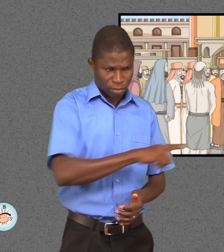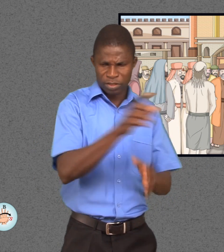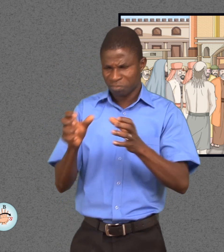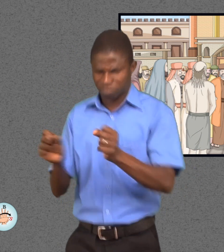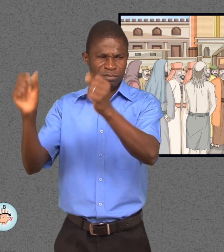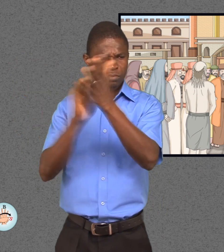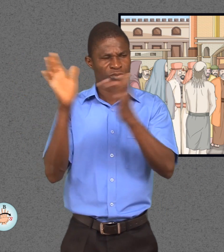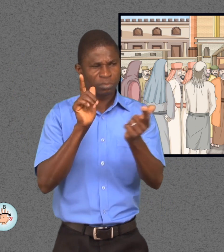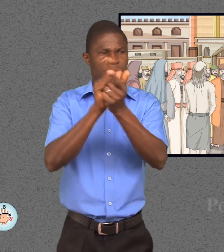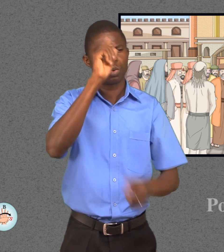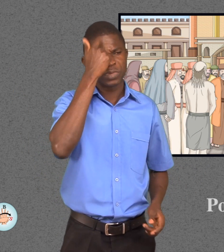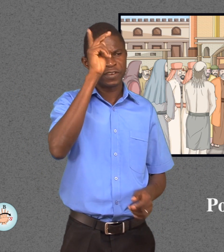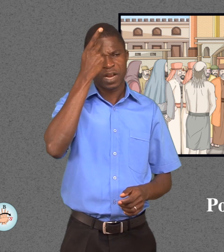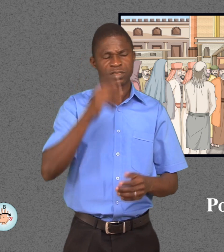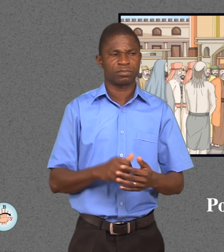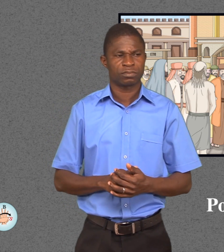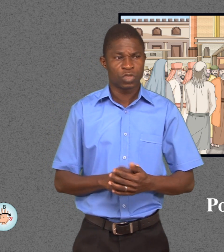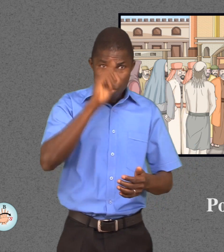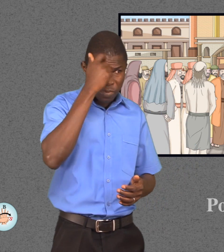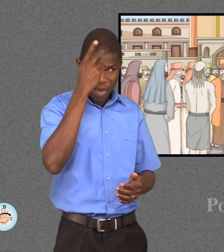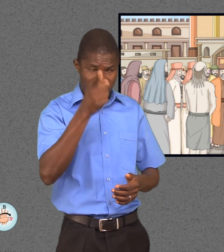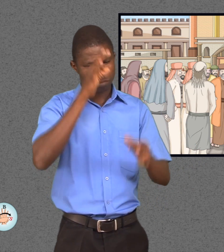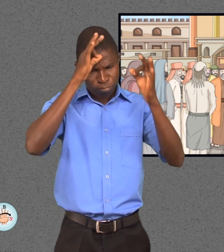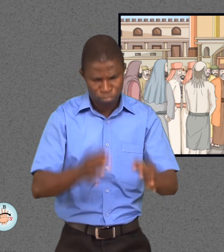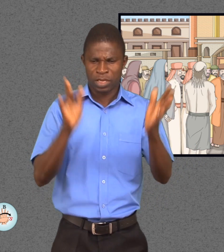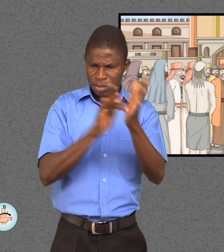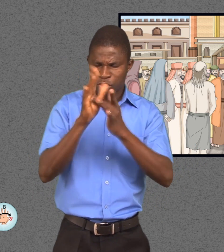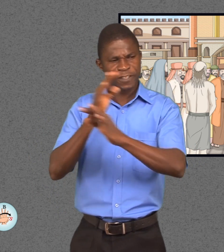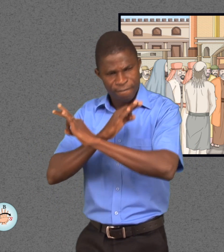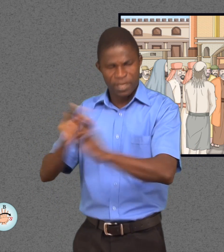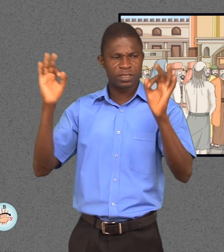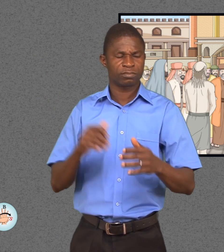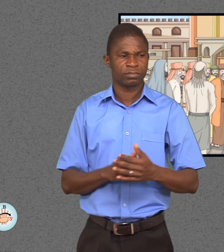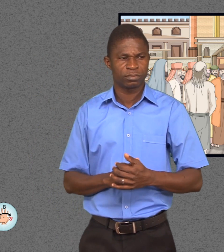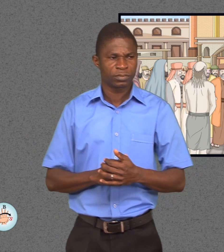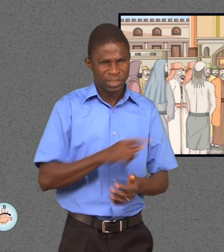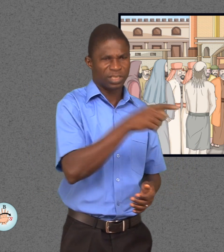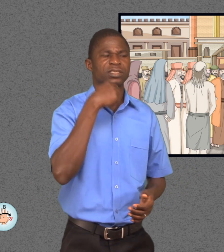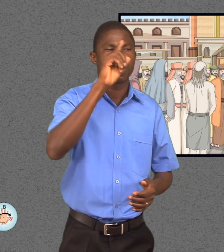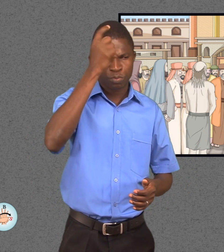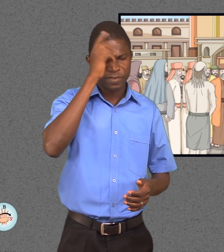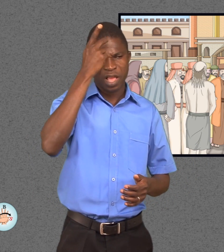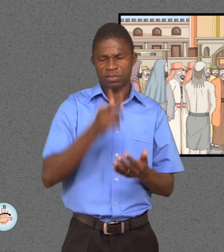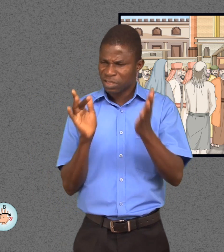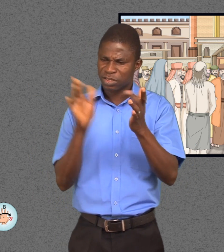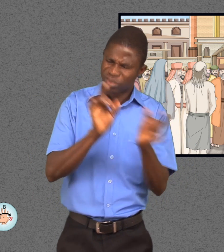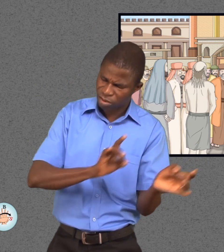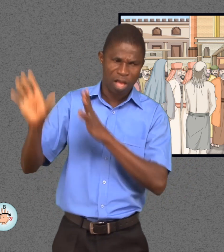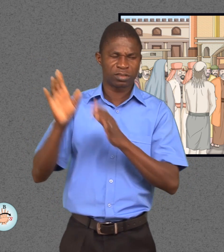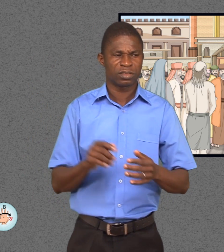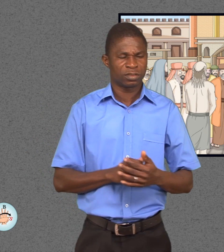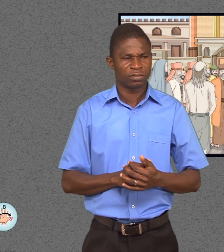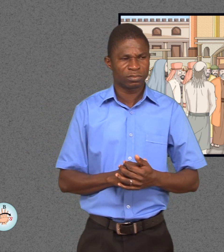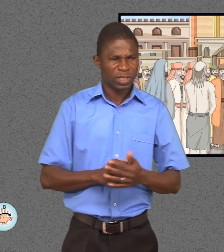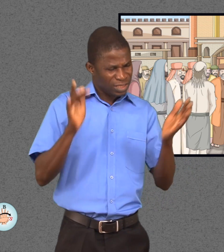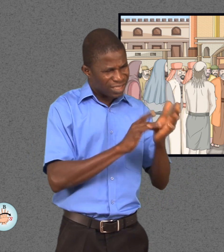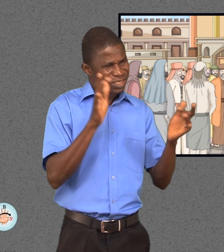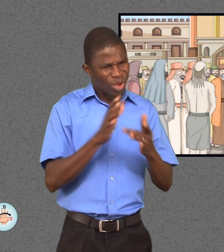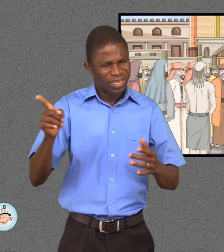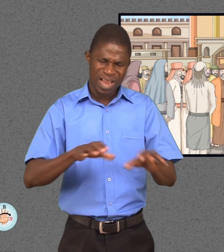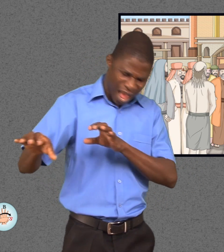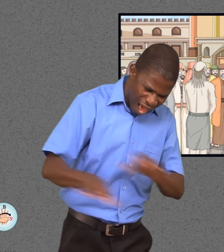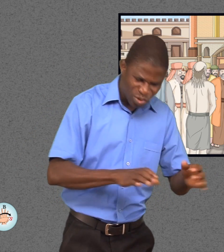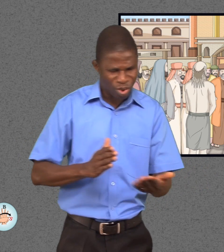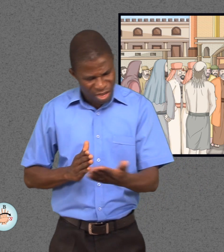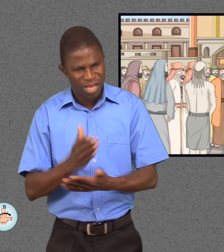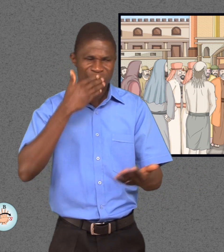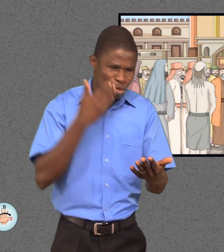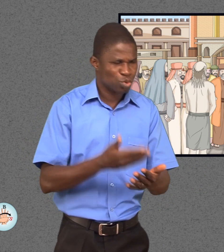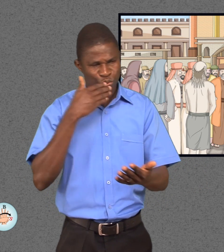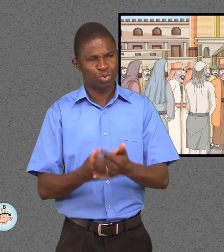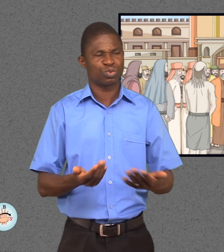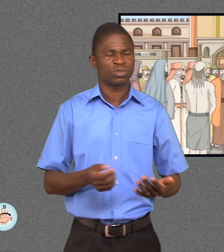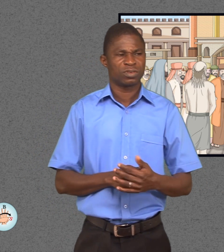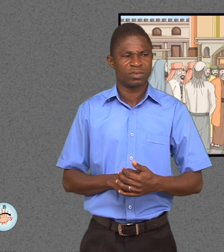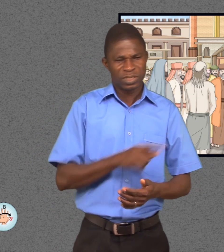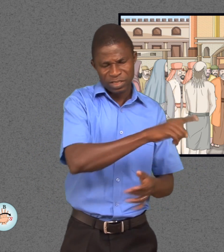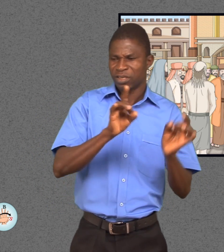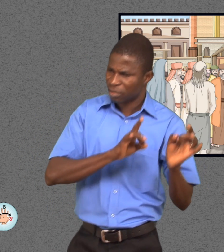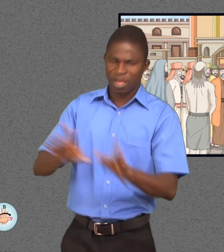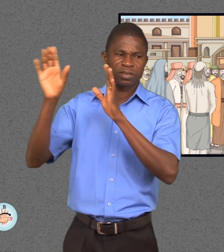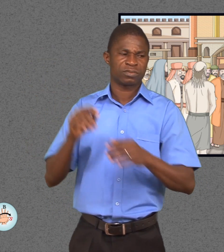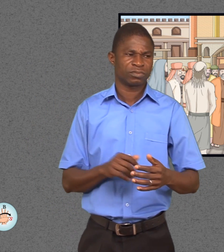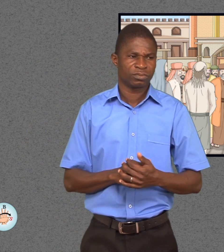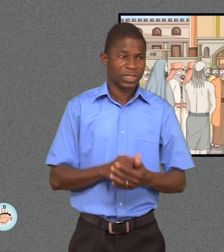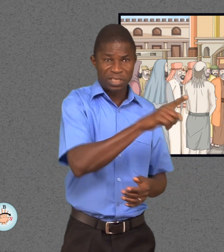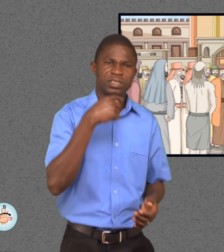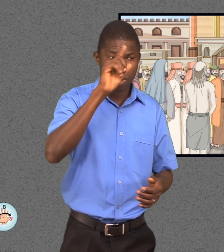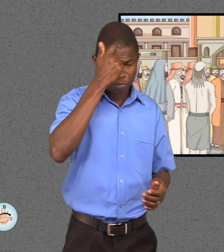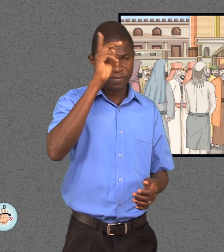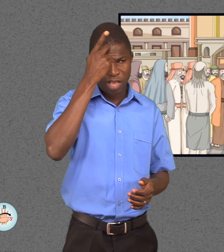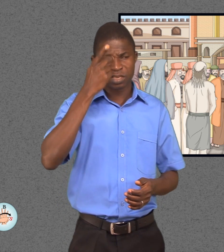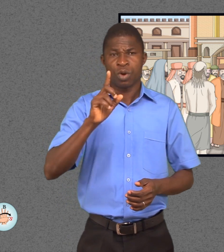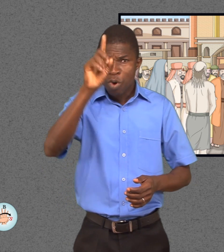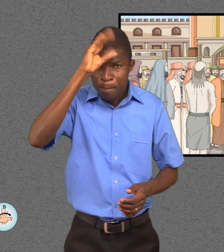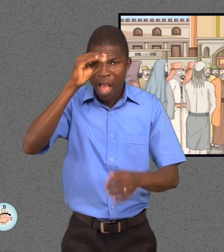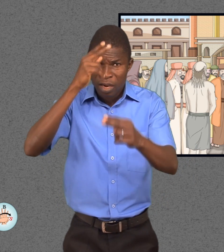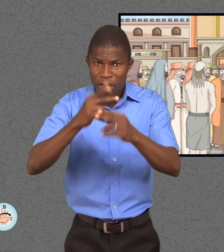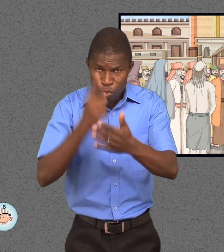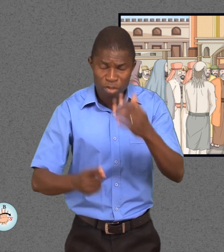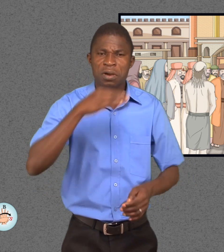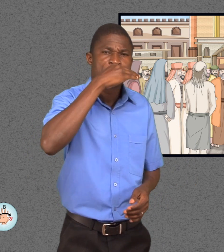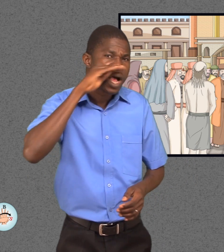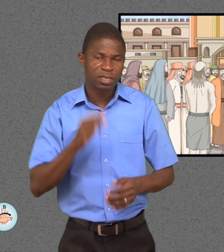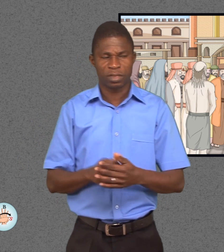You handed Him over and rejected Him before Pilate, even though he had decided to release Him.